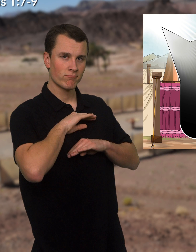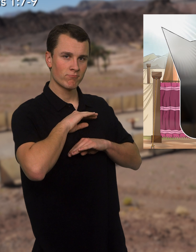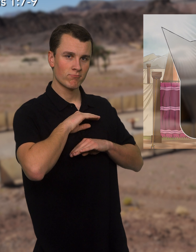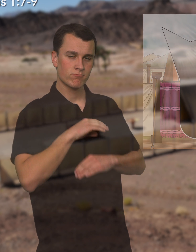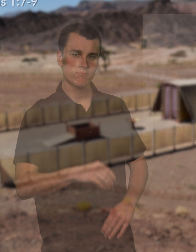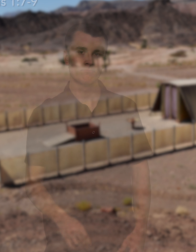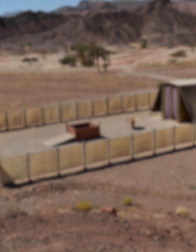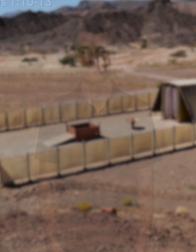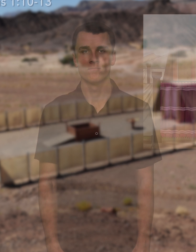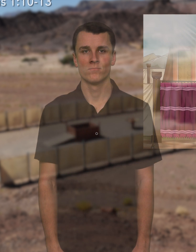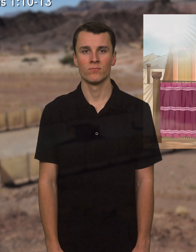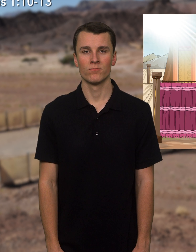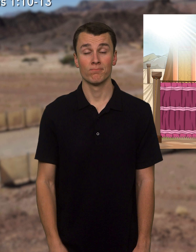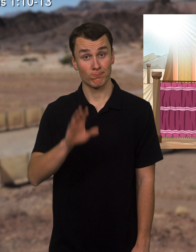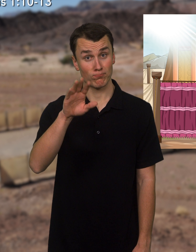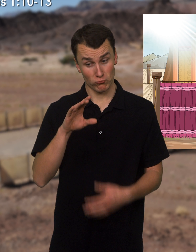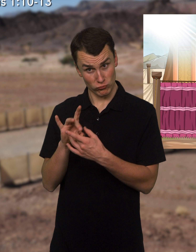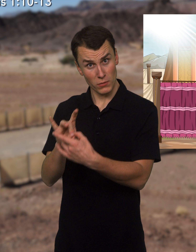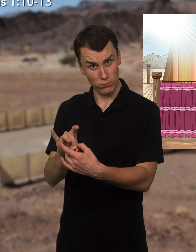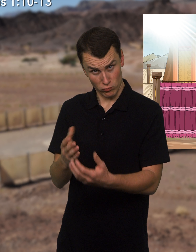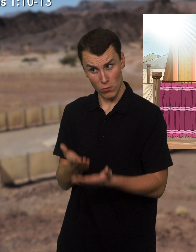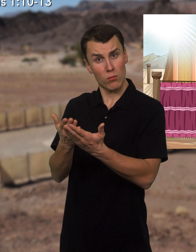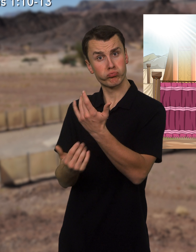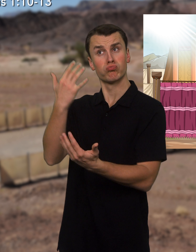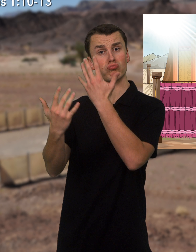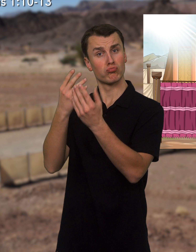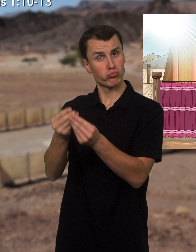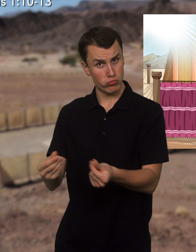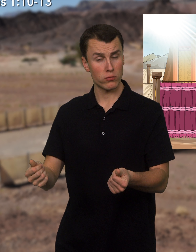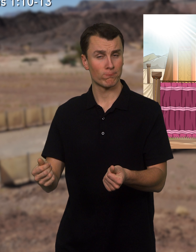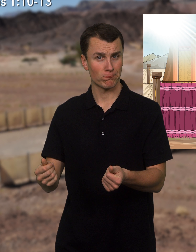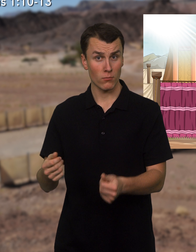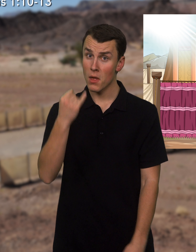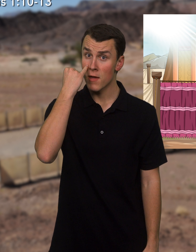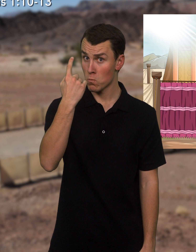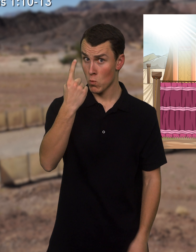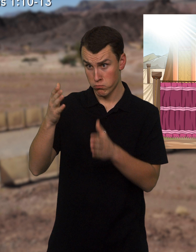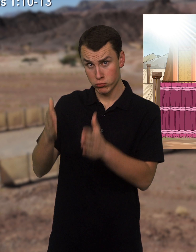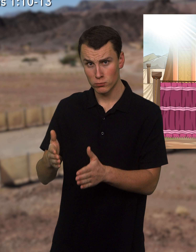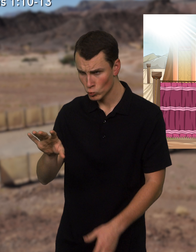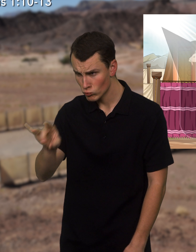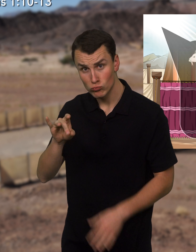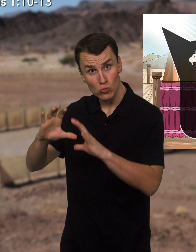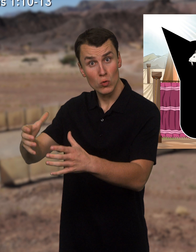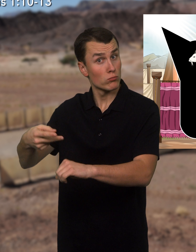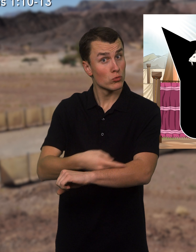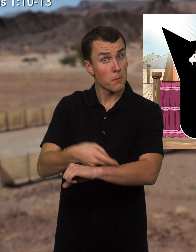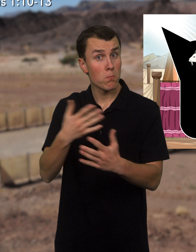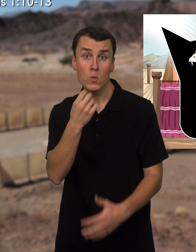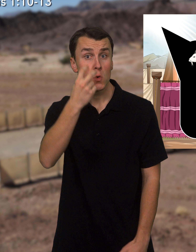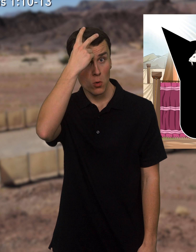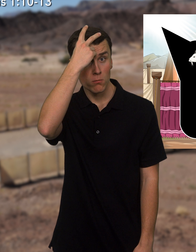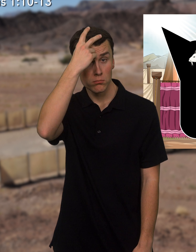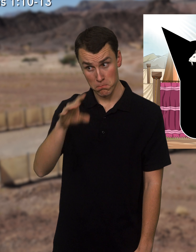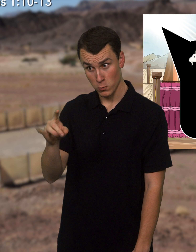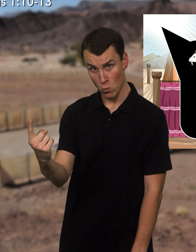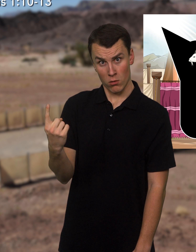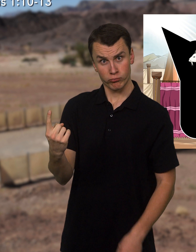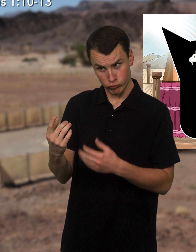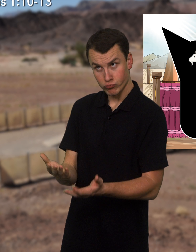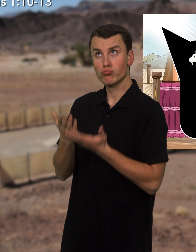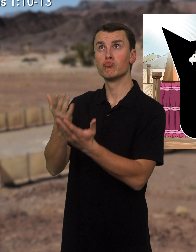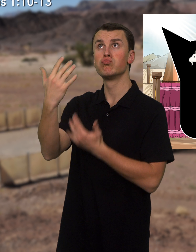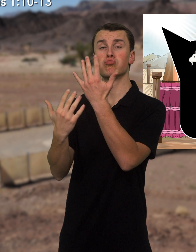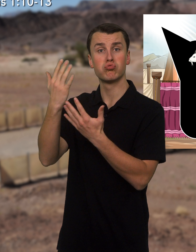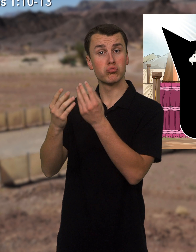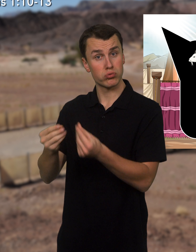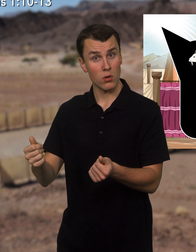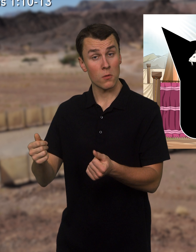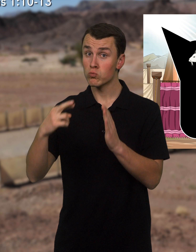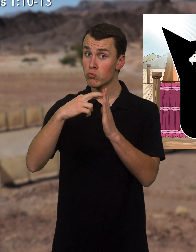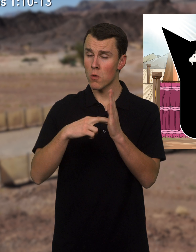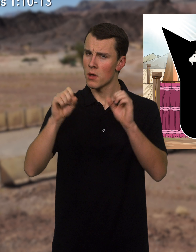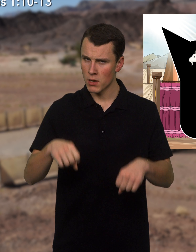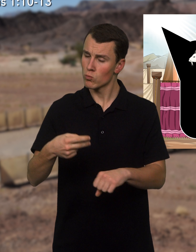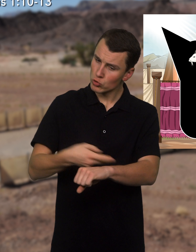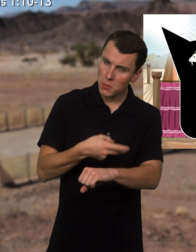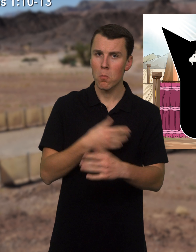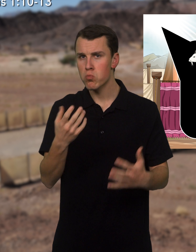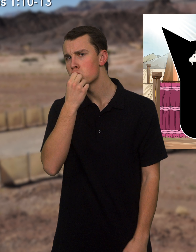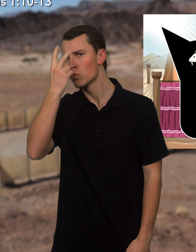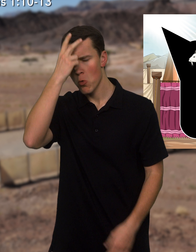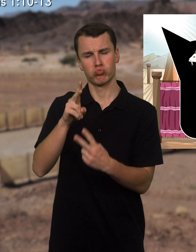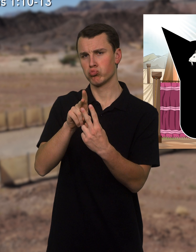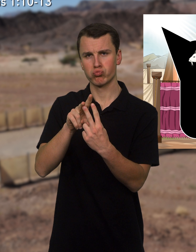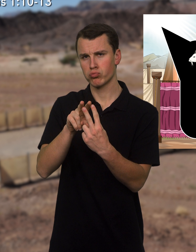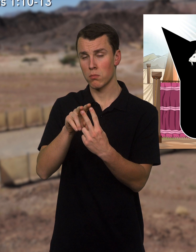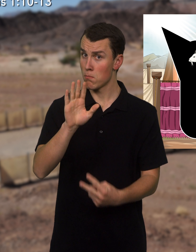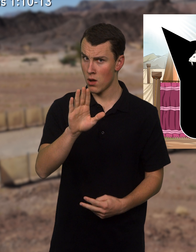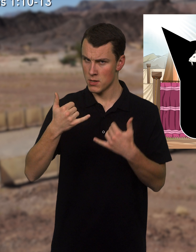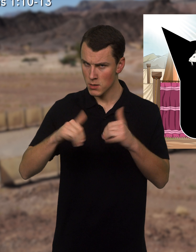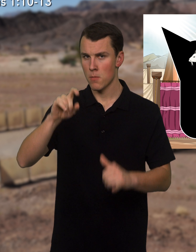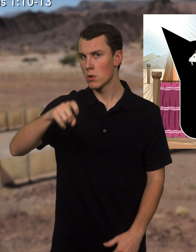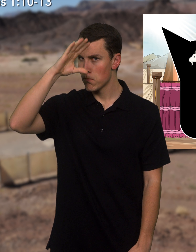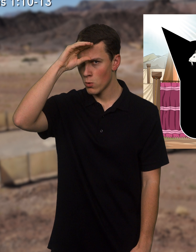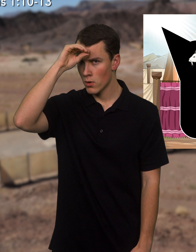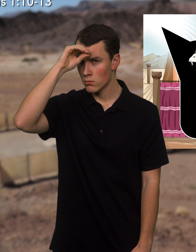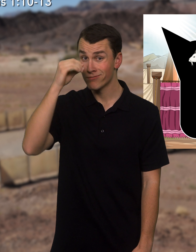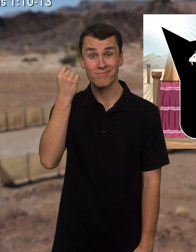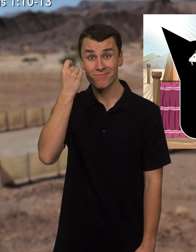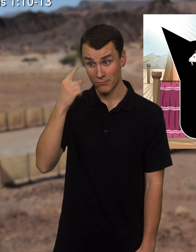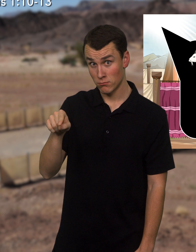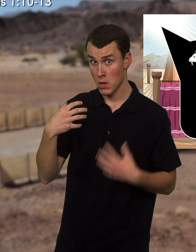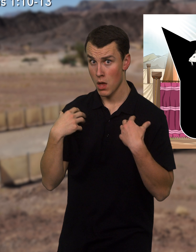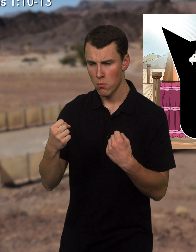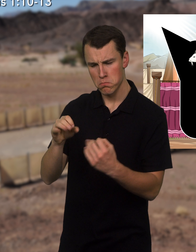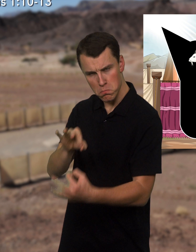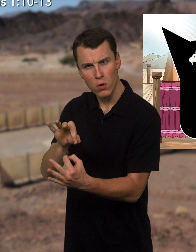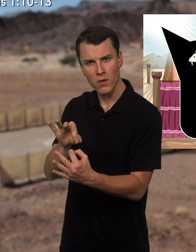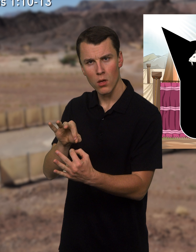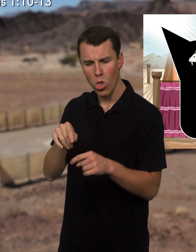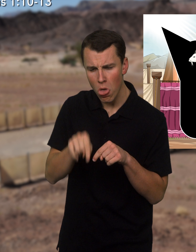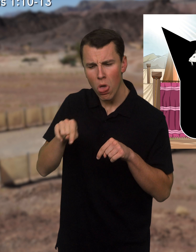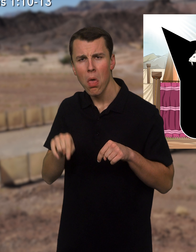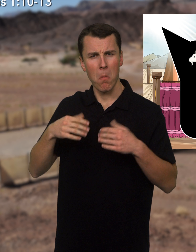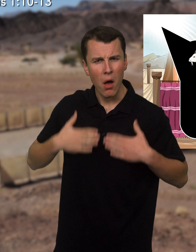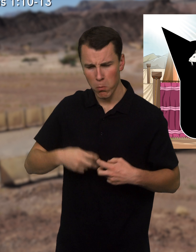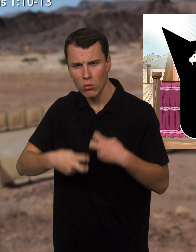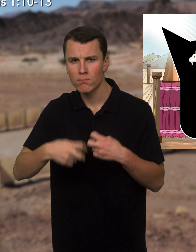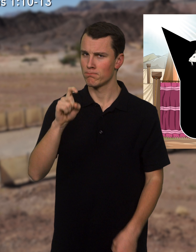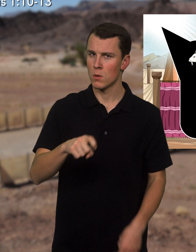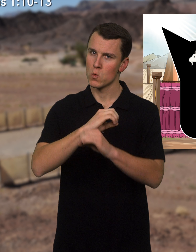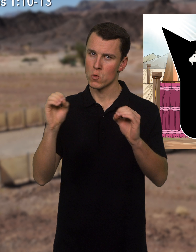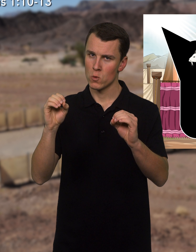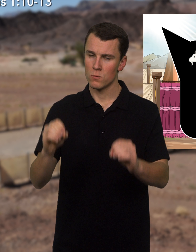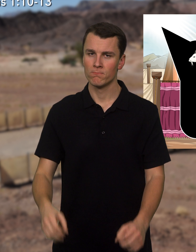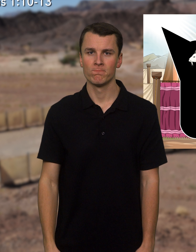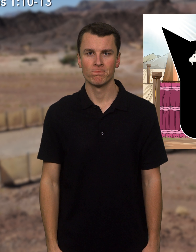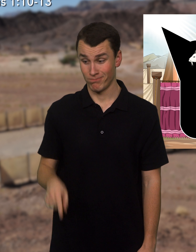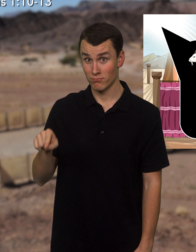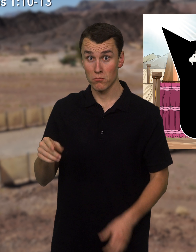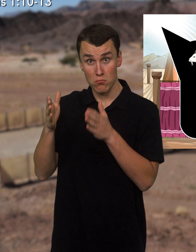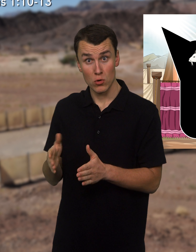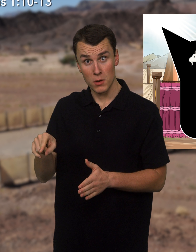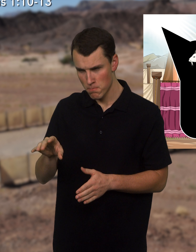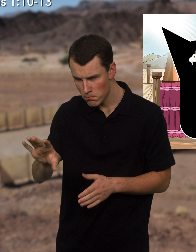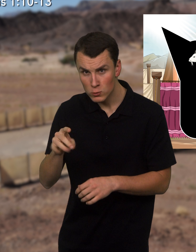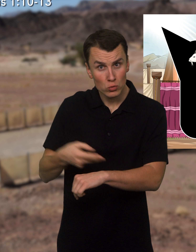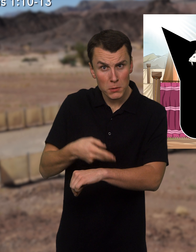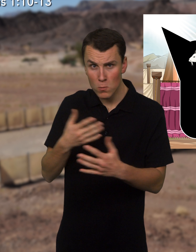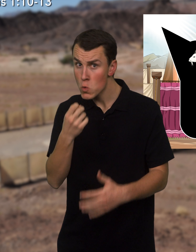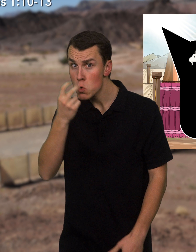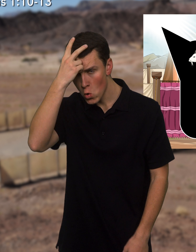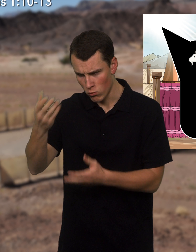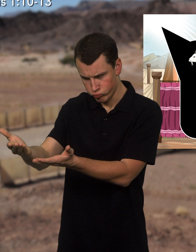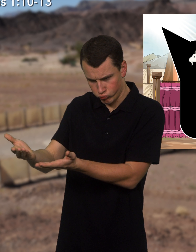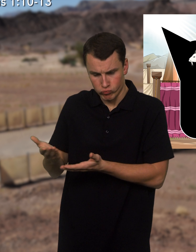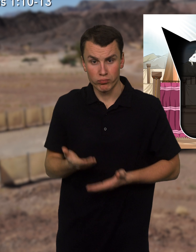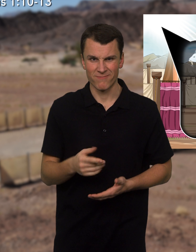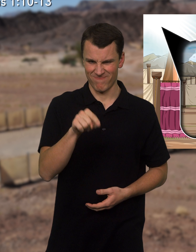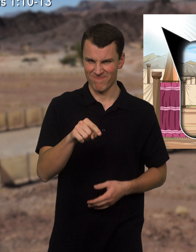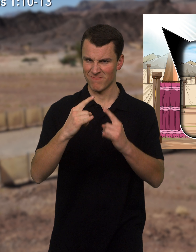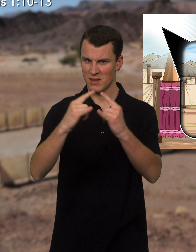If, however, one’s offering is a burnt offering from the flock—from the sheep or goats—he is to present an unblemished male.